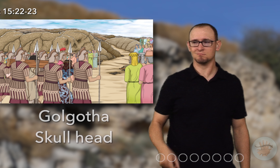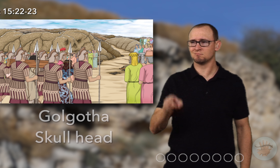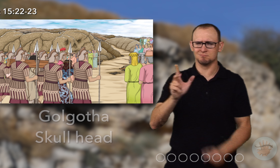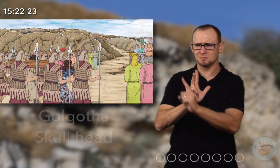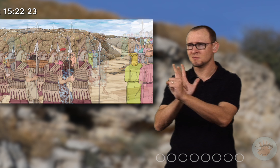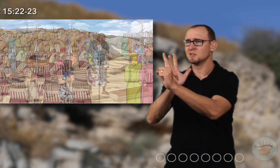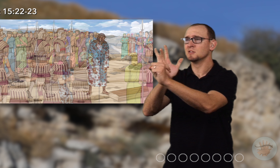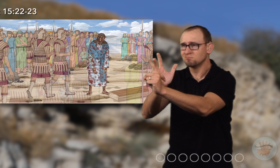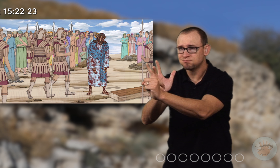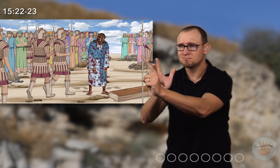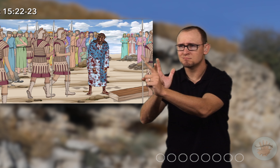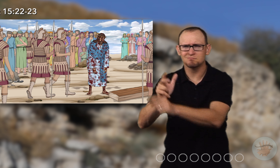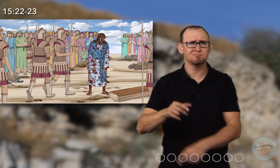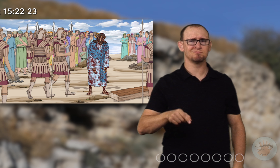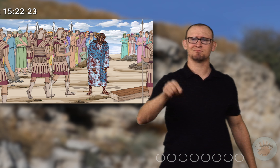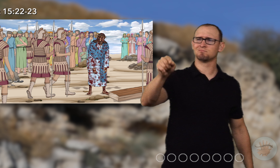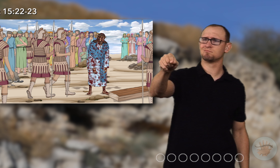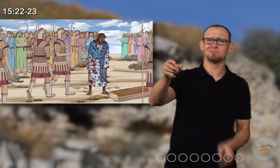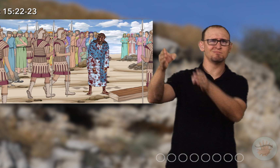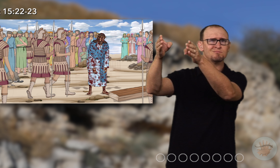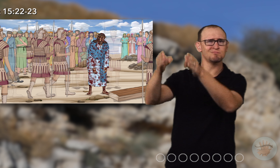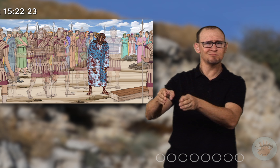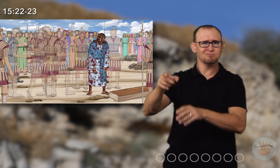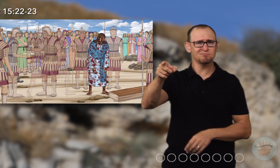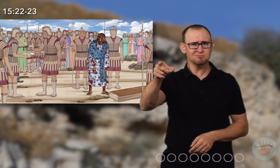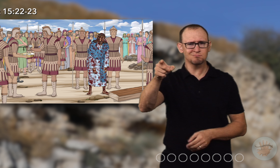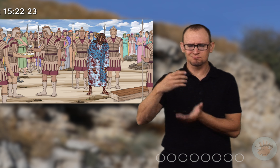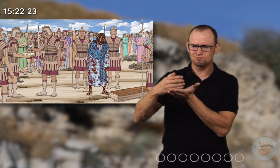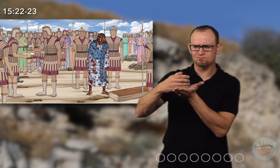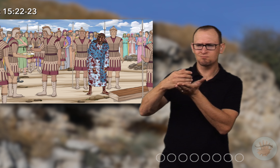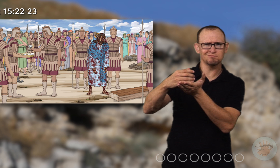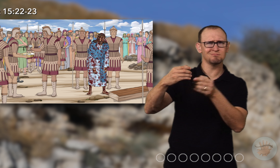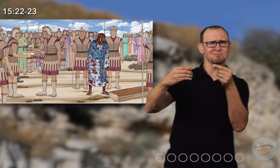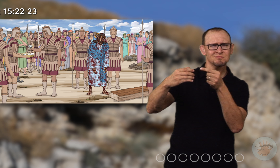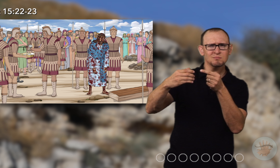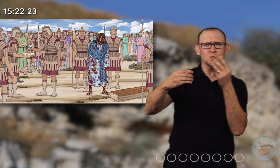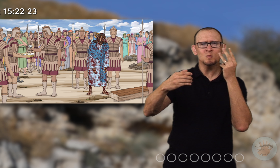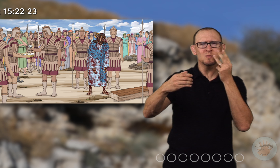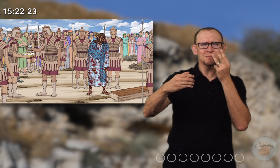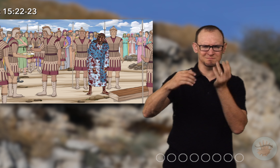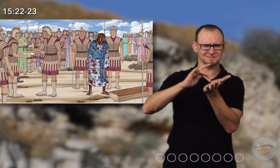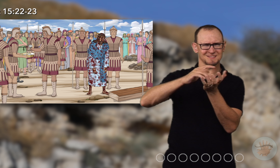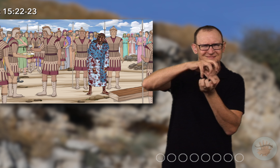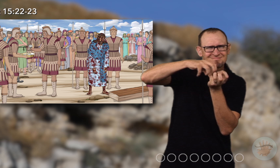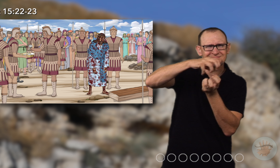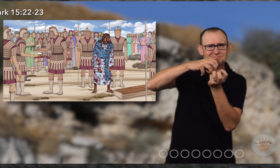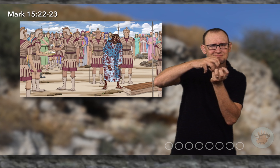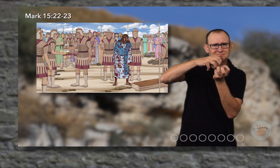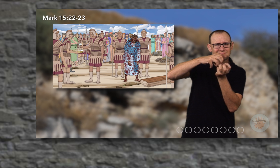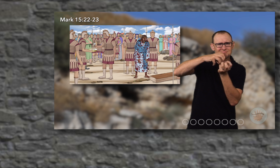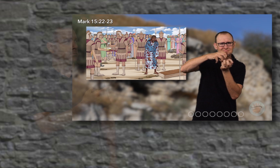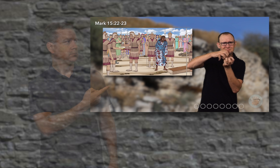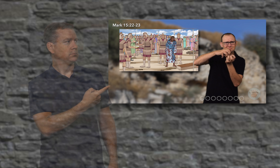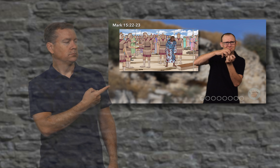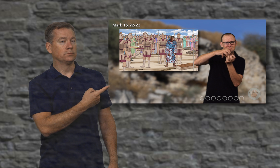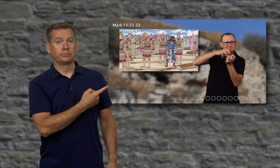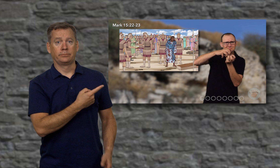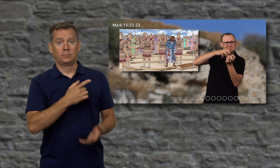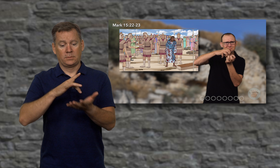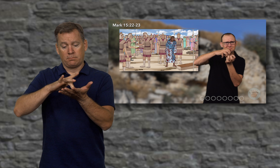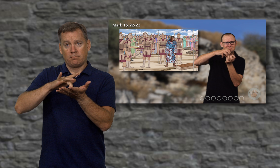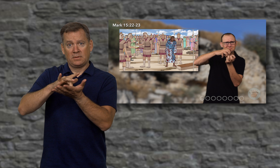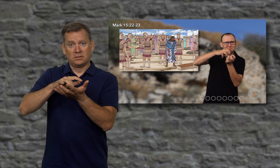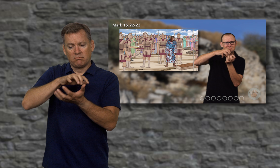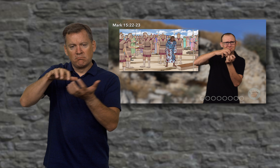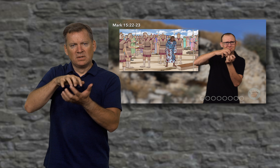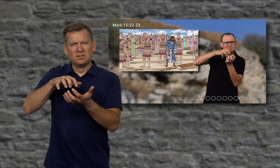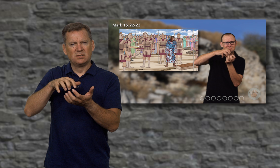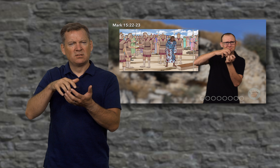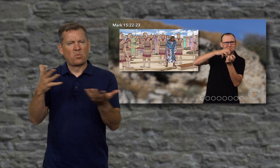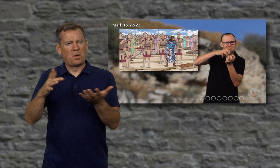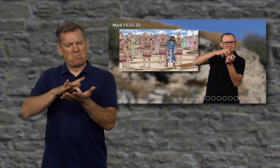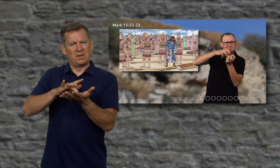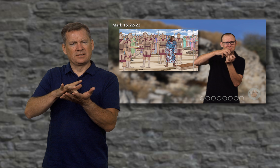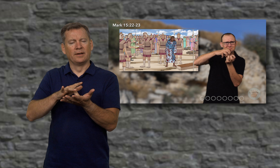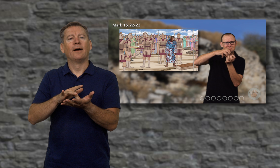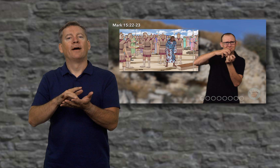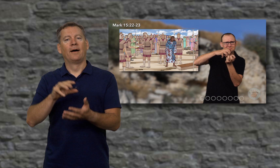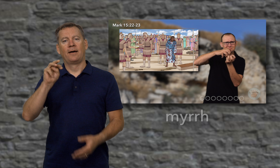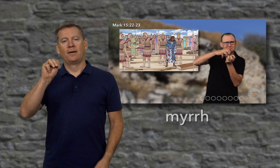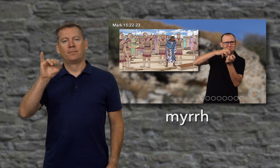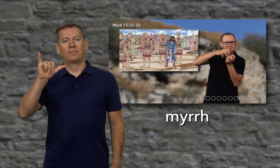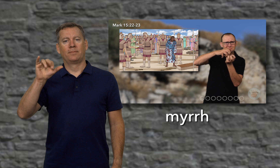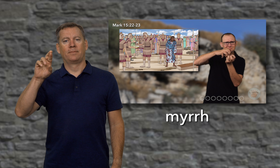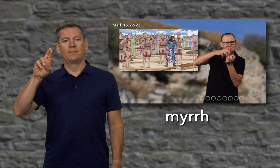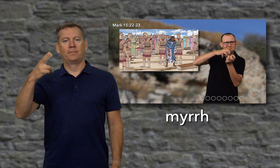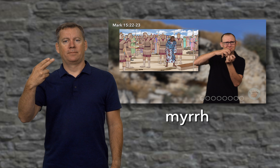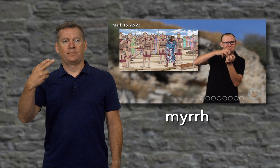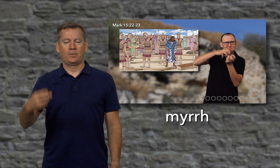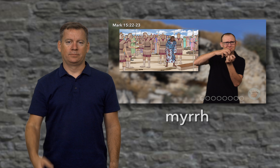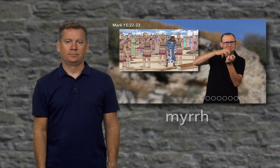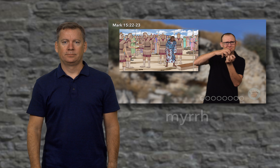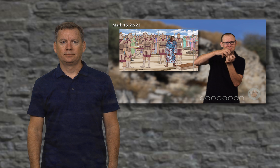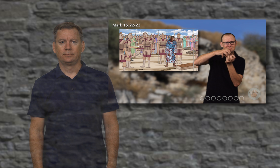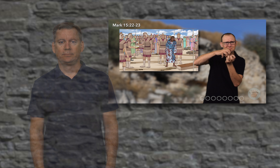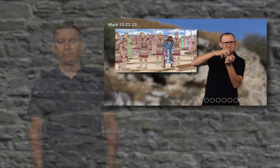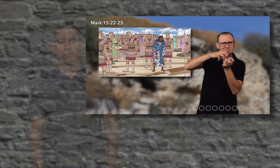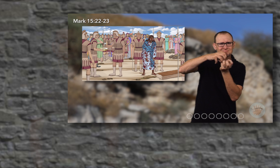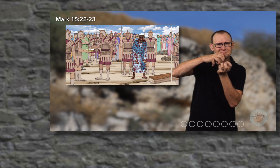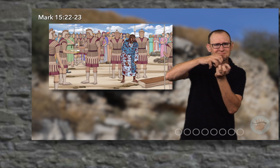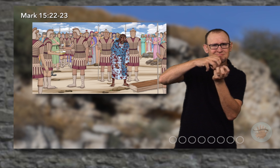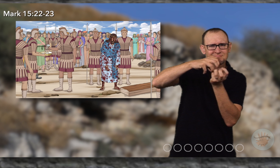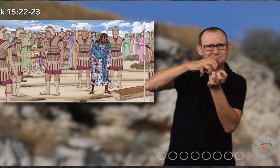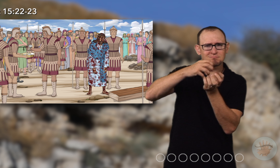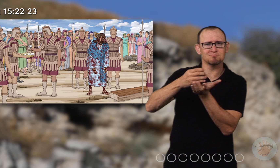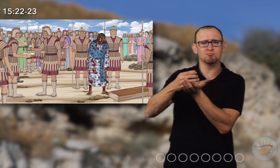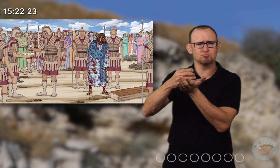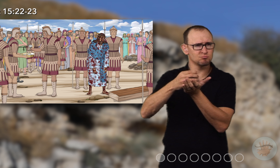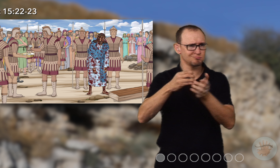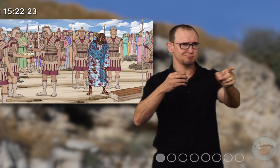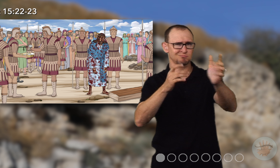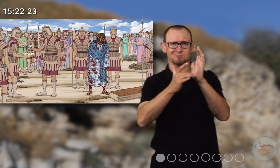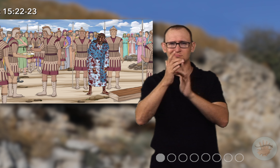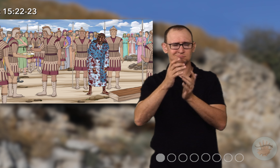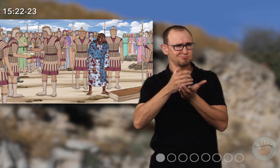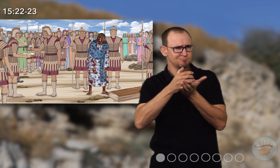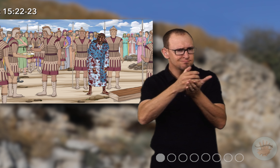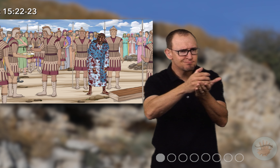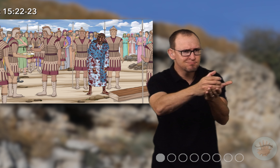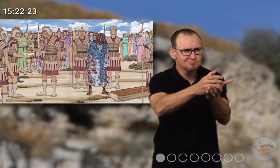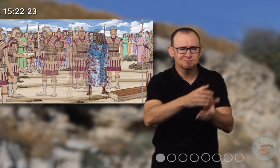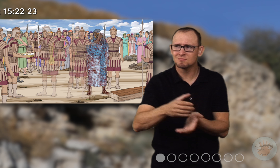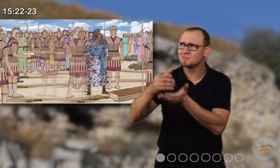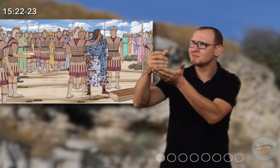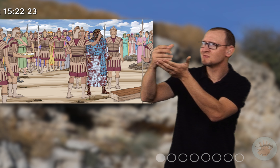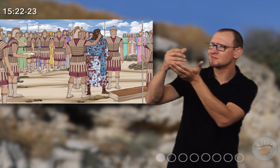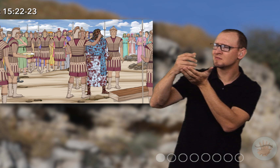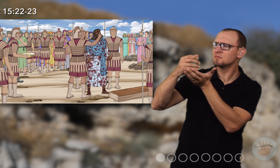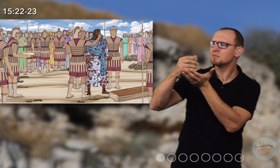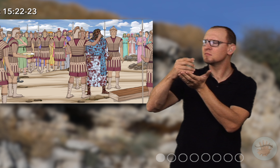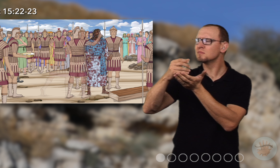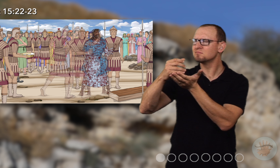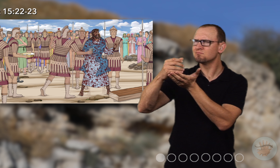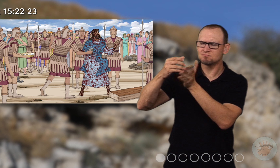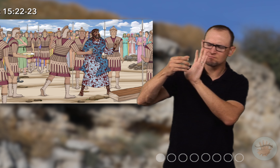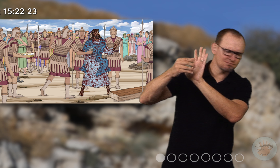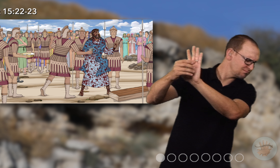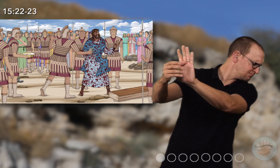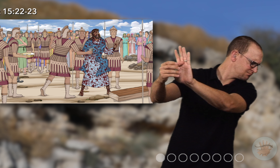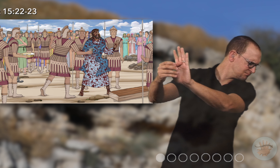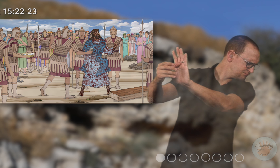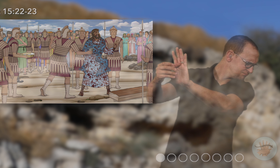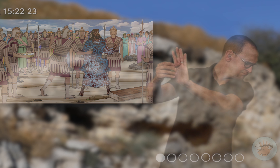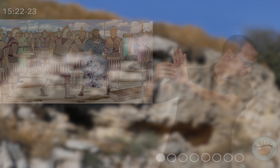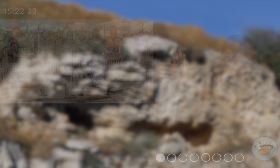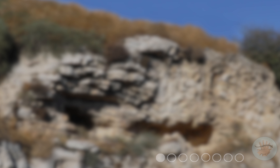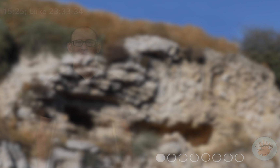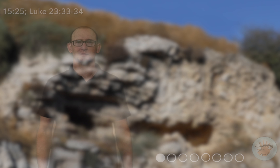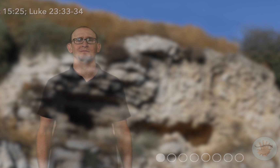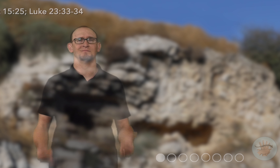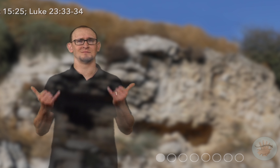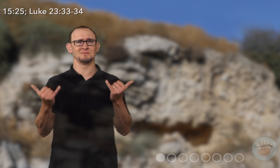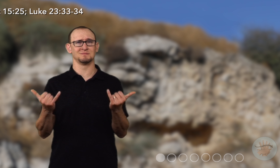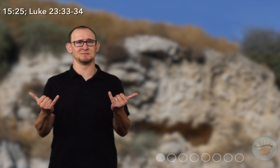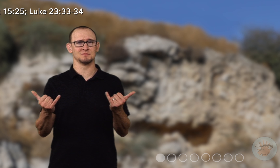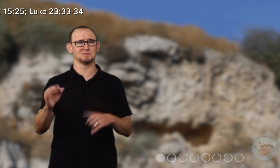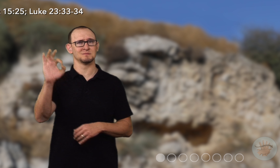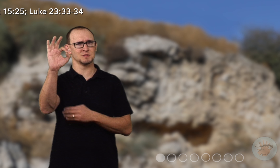There they offered Him wine mixed with myrrh, but He did not take it.